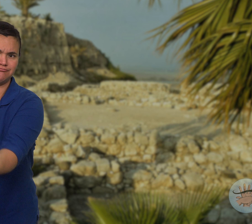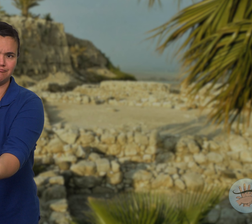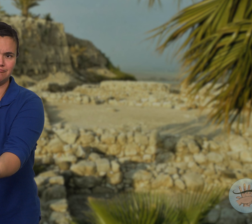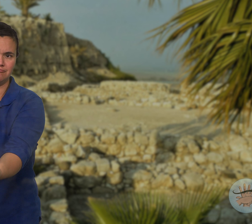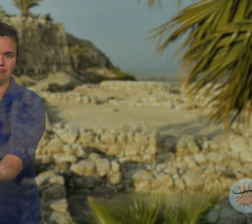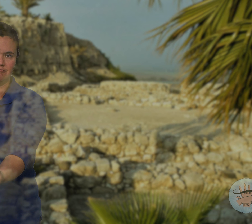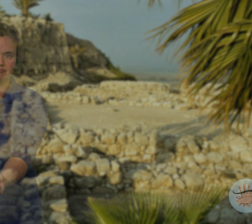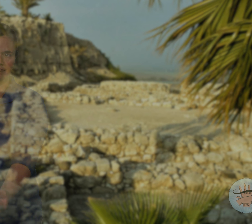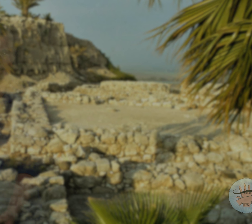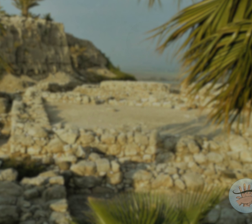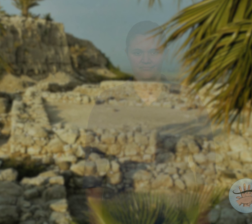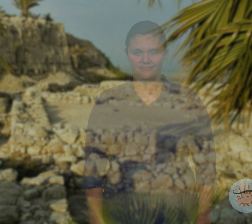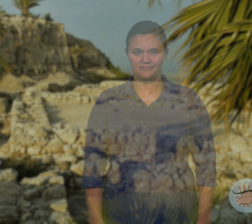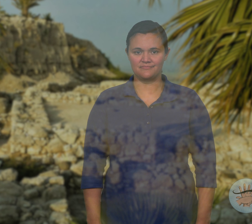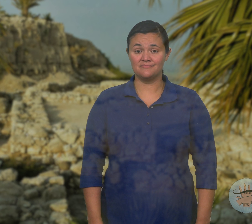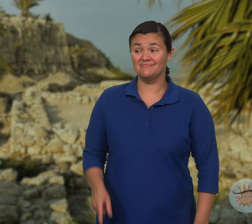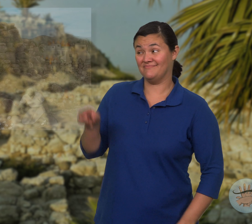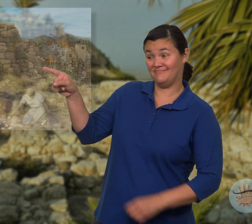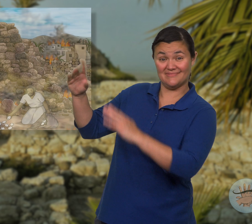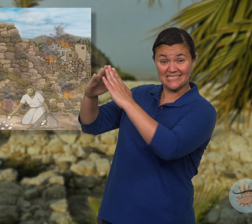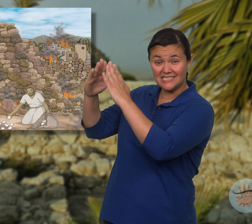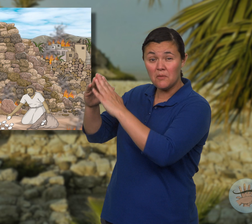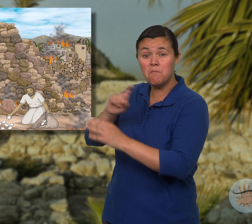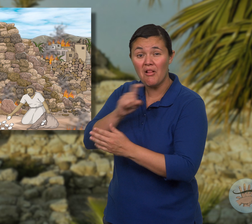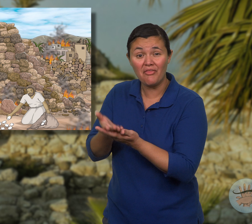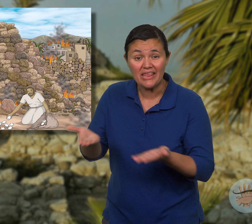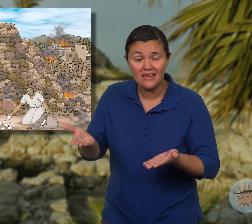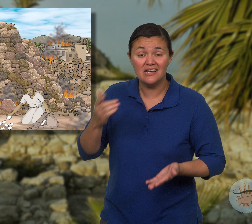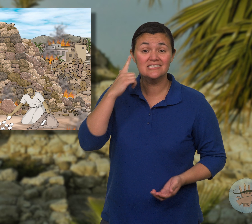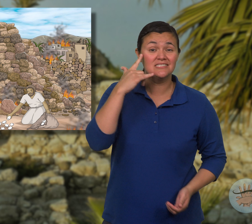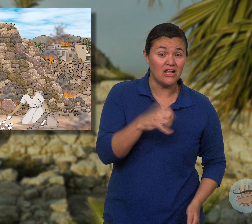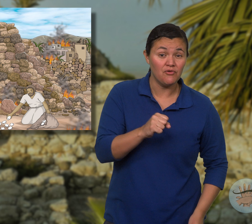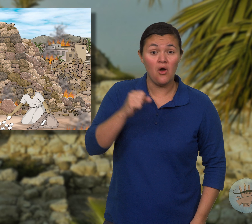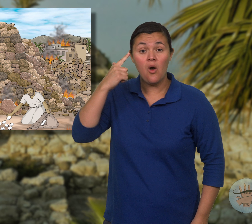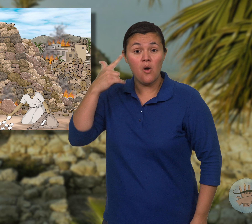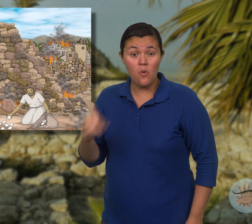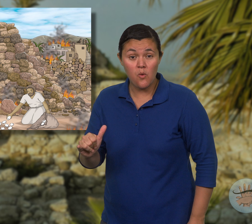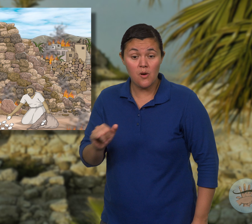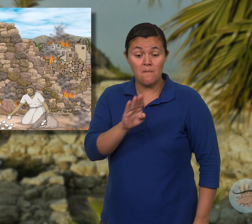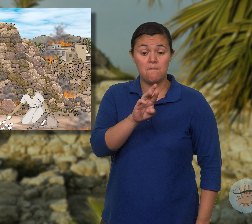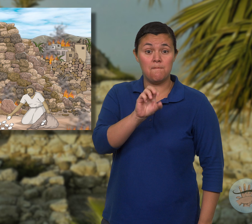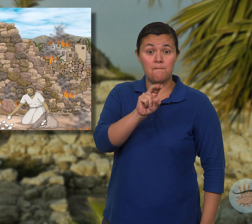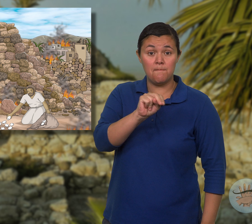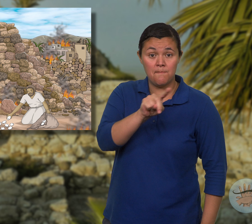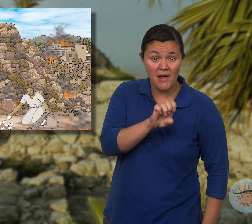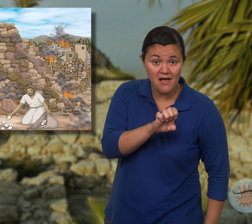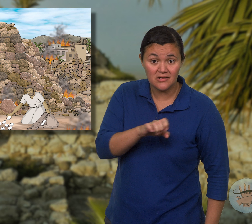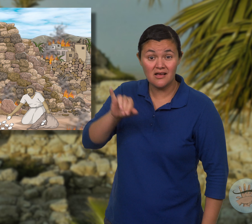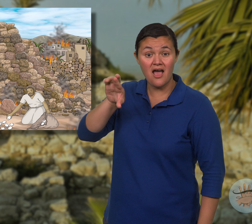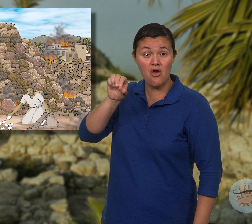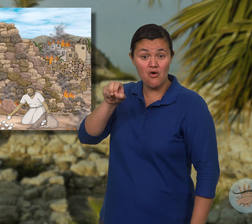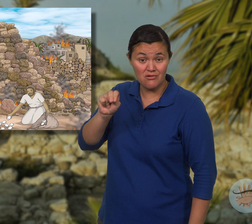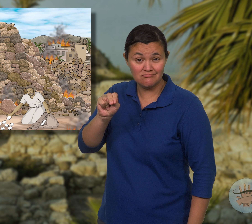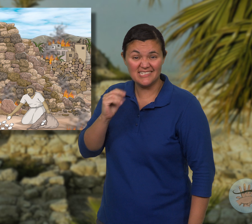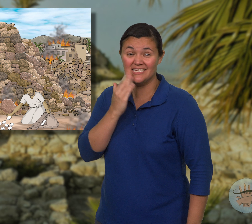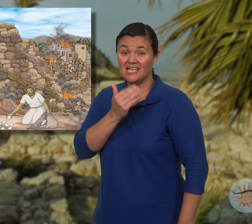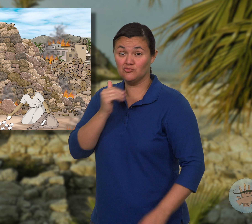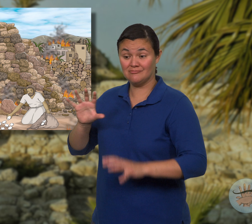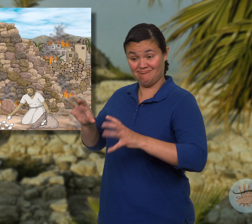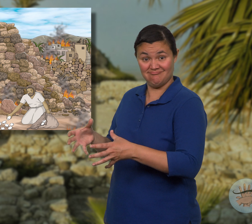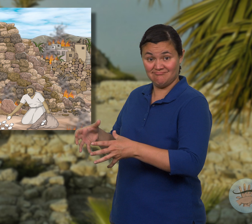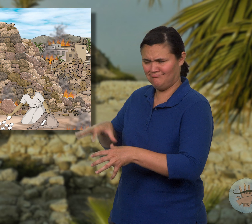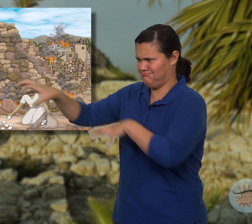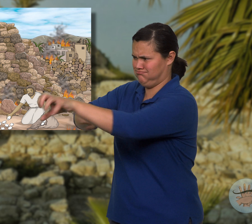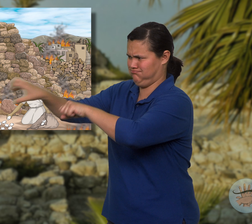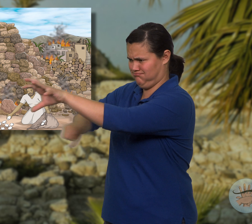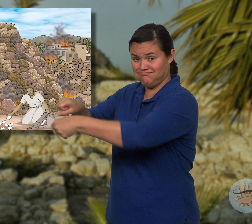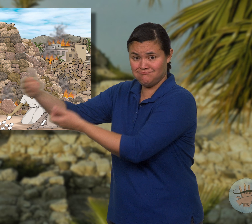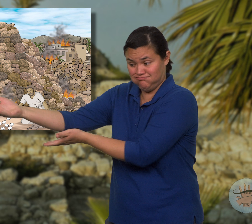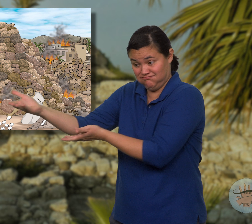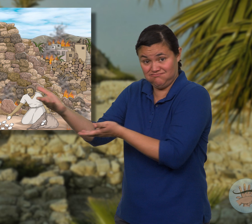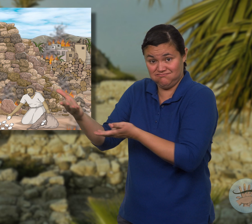Then the Israelites burned up the city and everything in it.